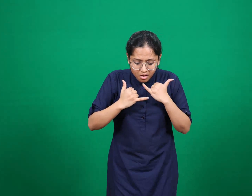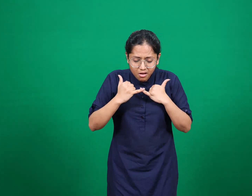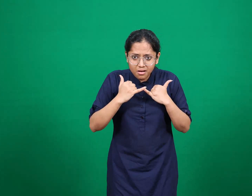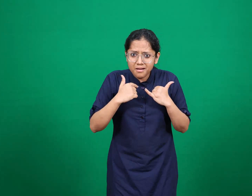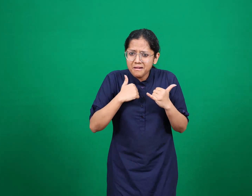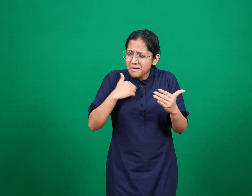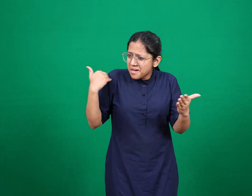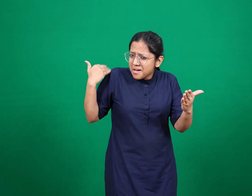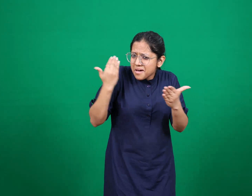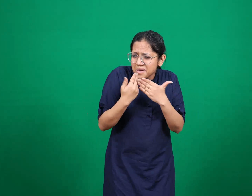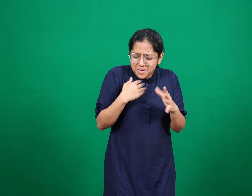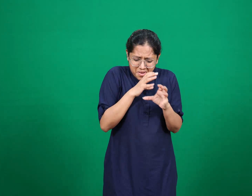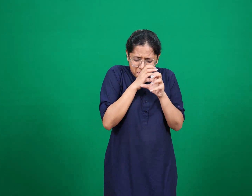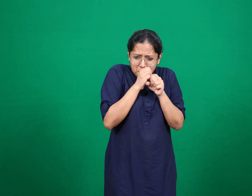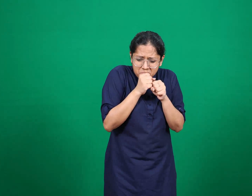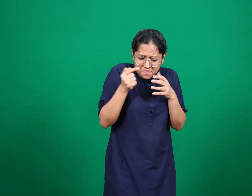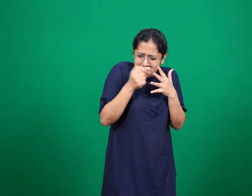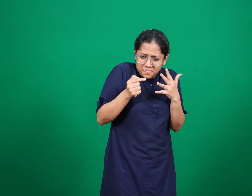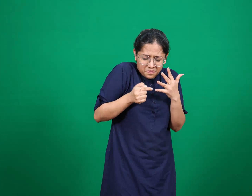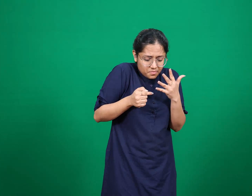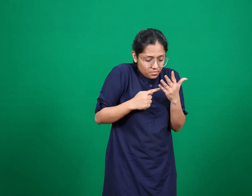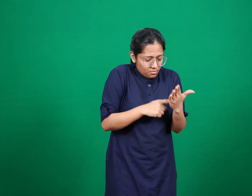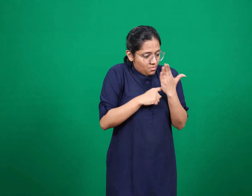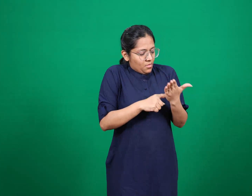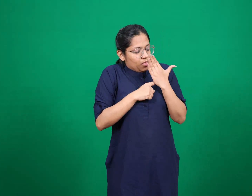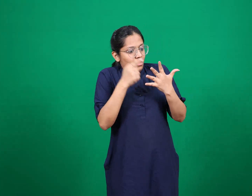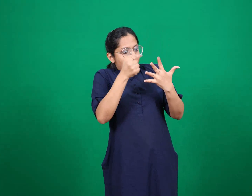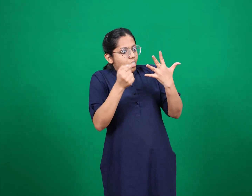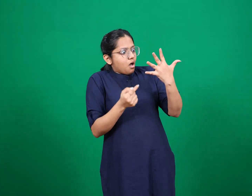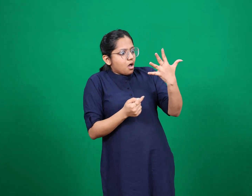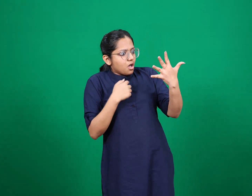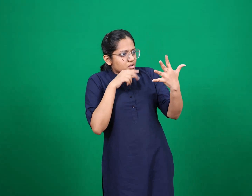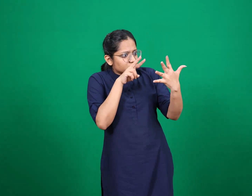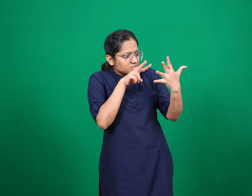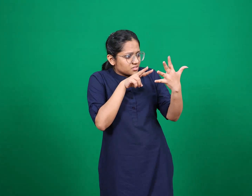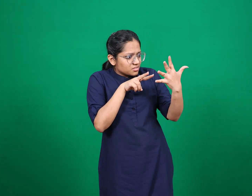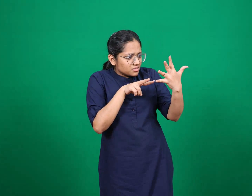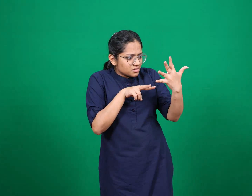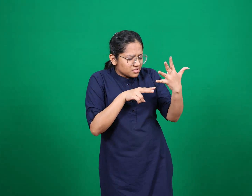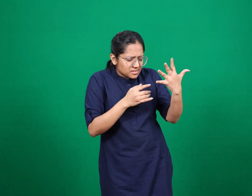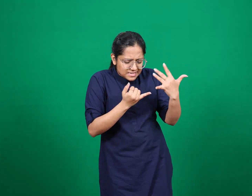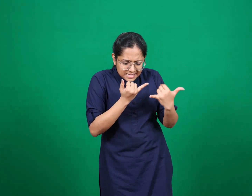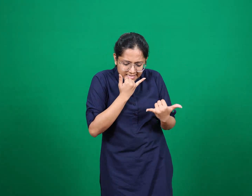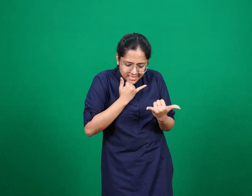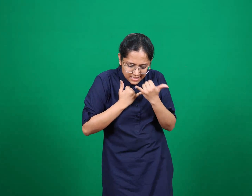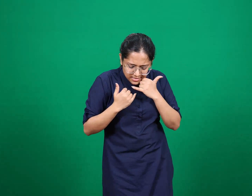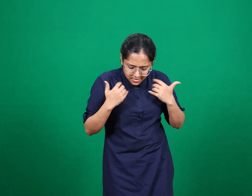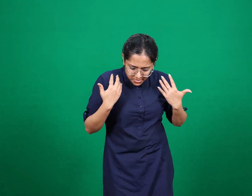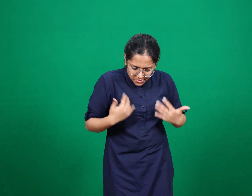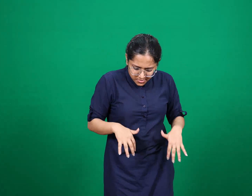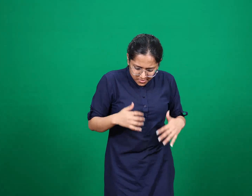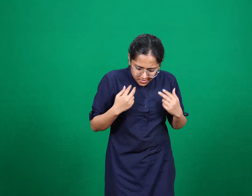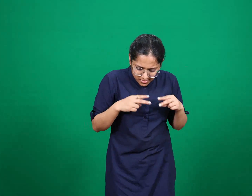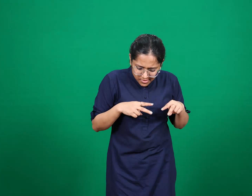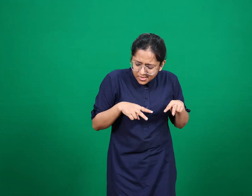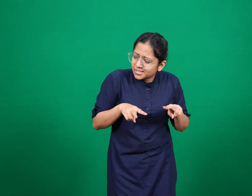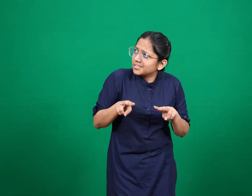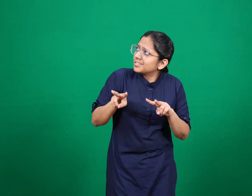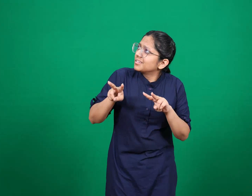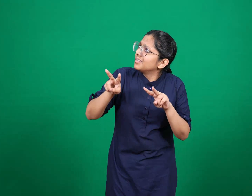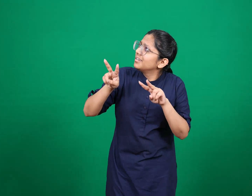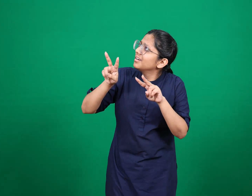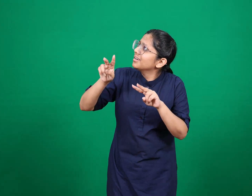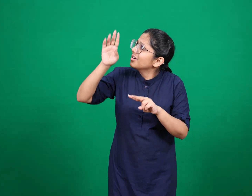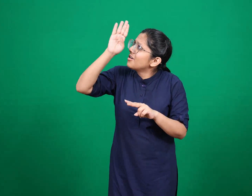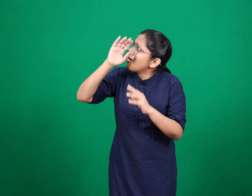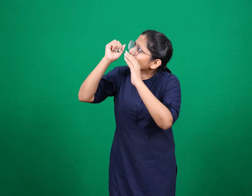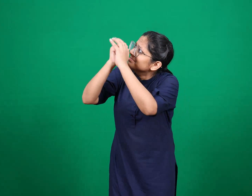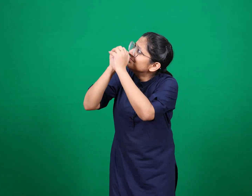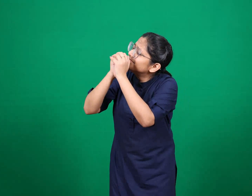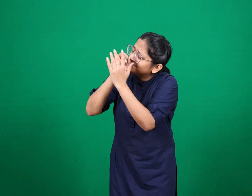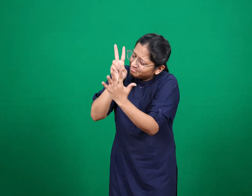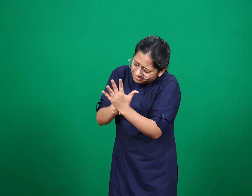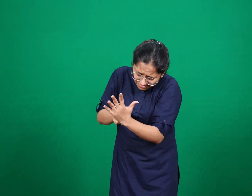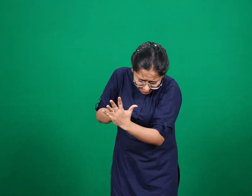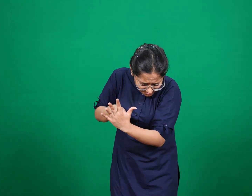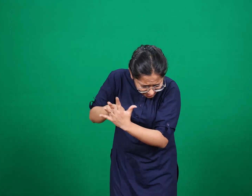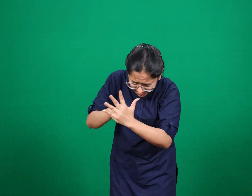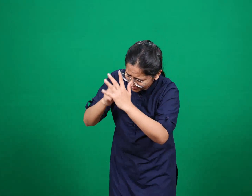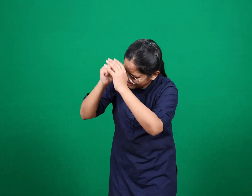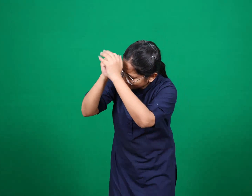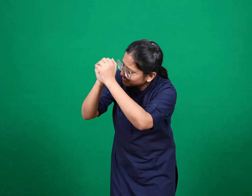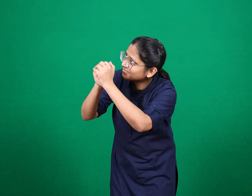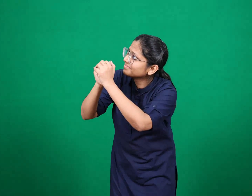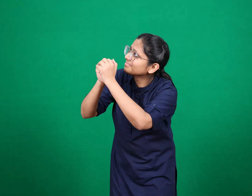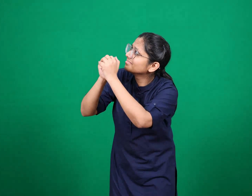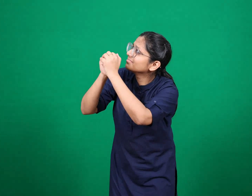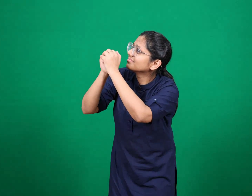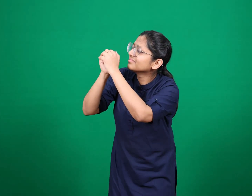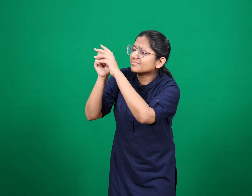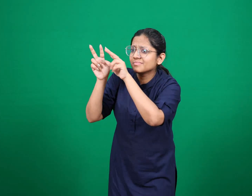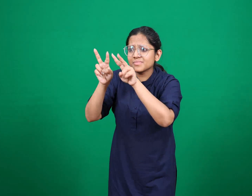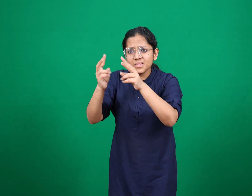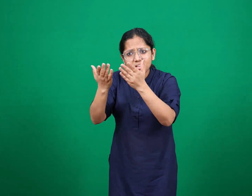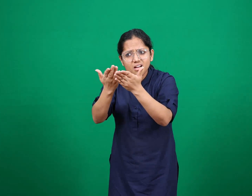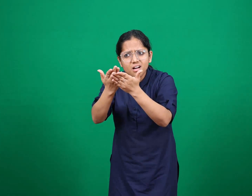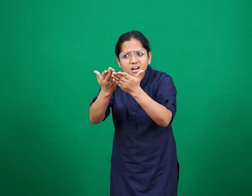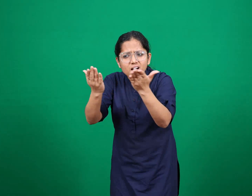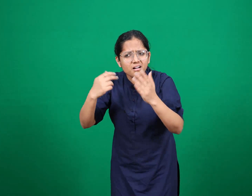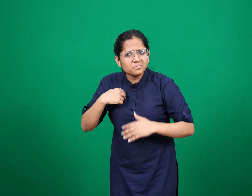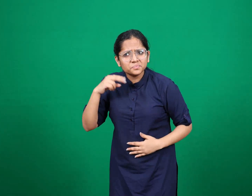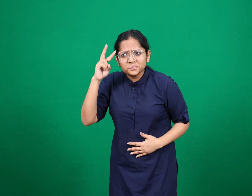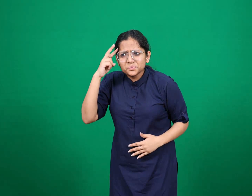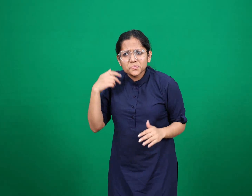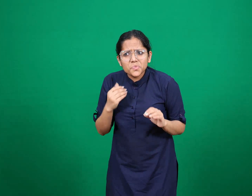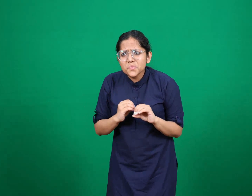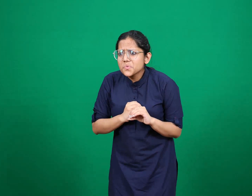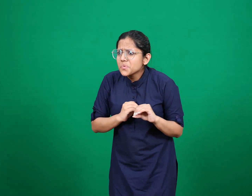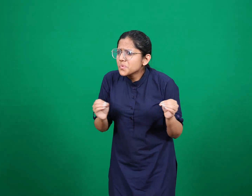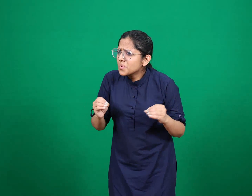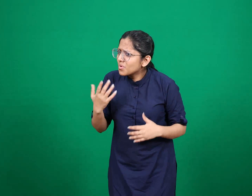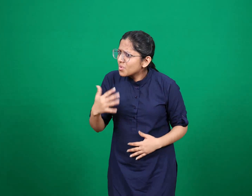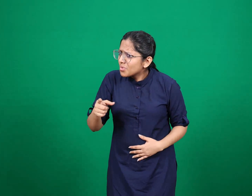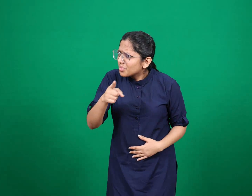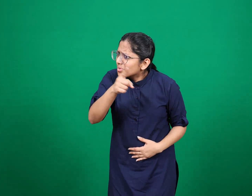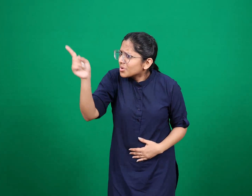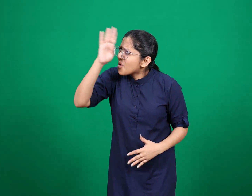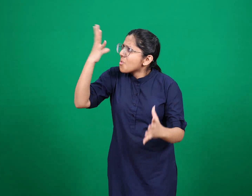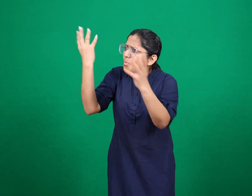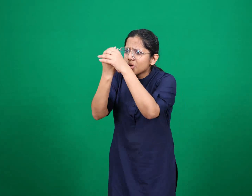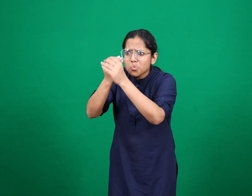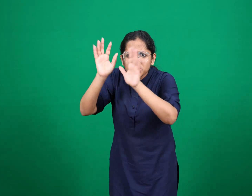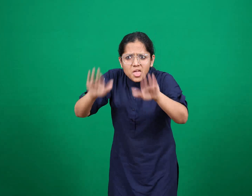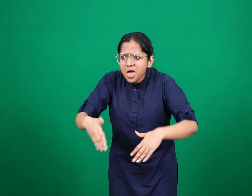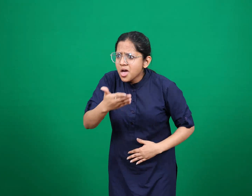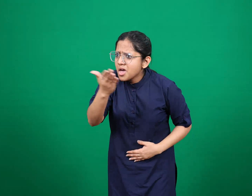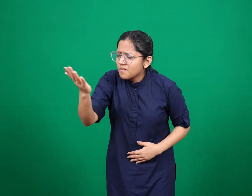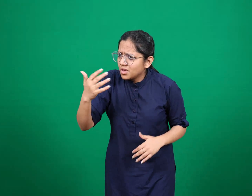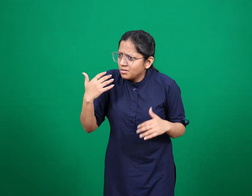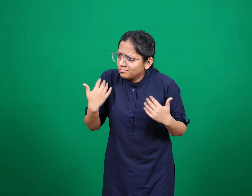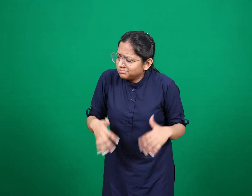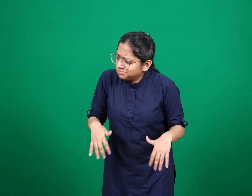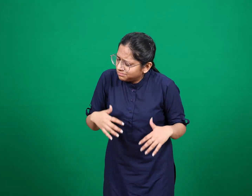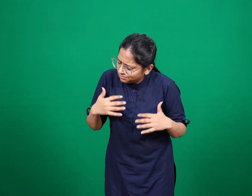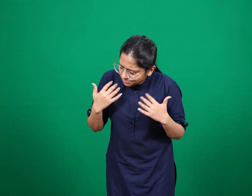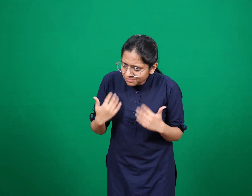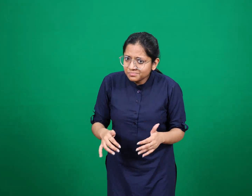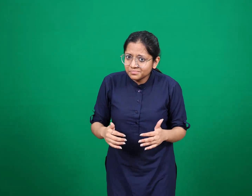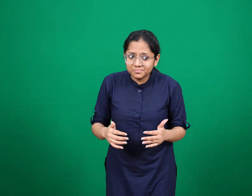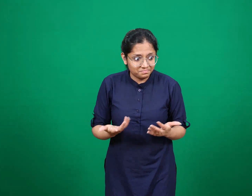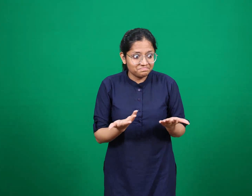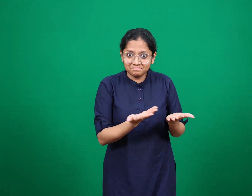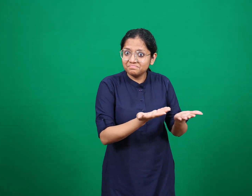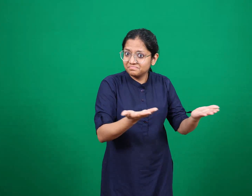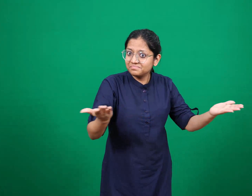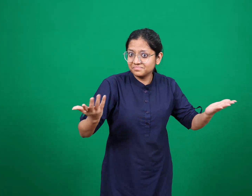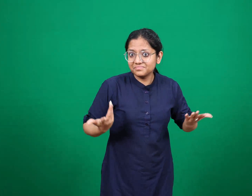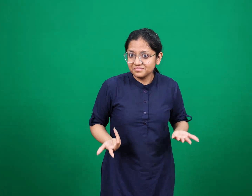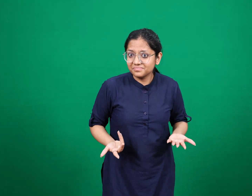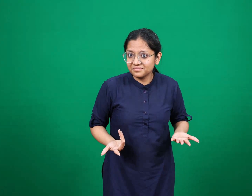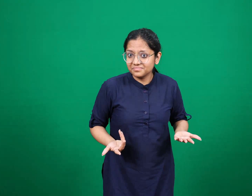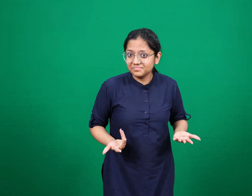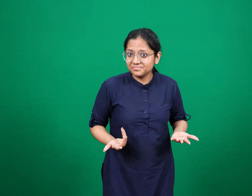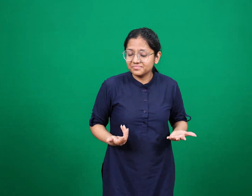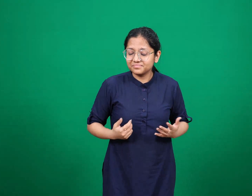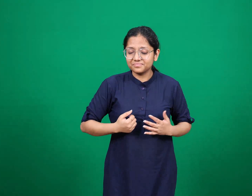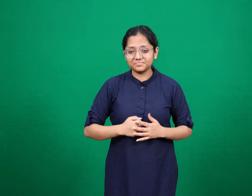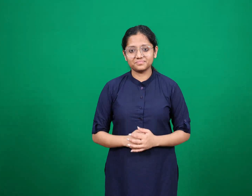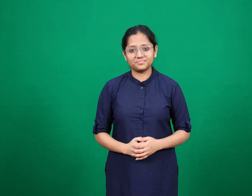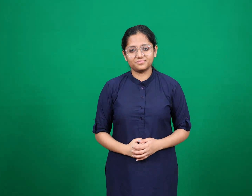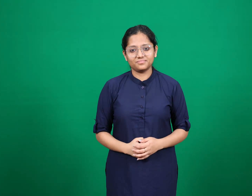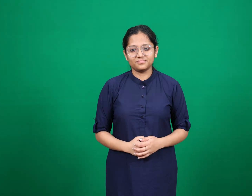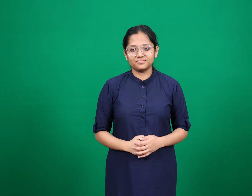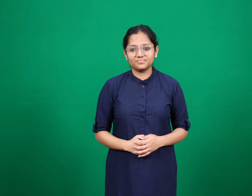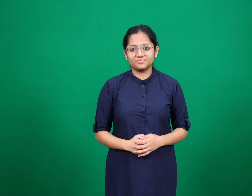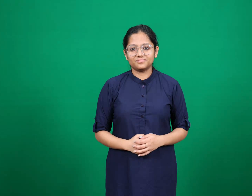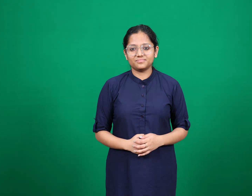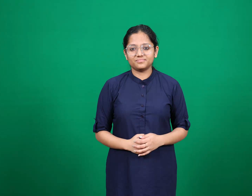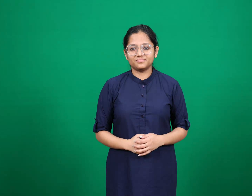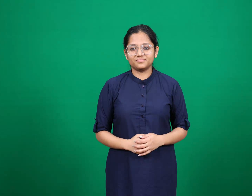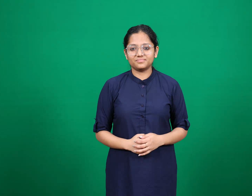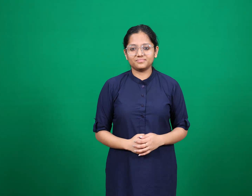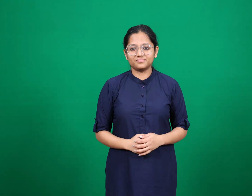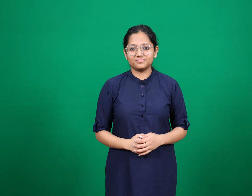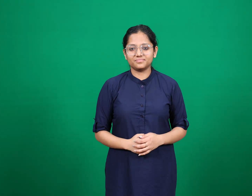So he will fall facedown and worship God, proclaiming, "God is truly among you!"